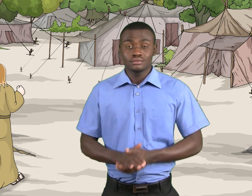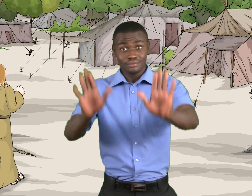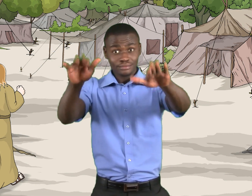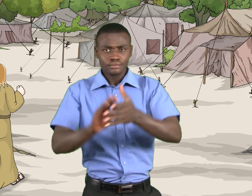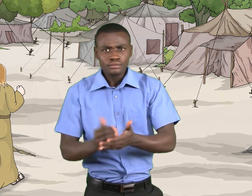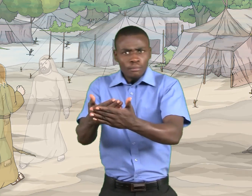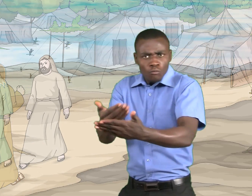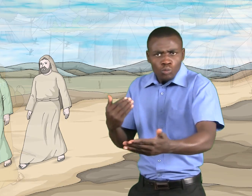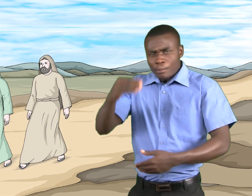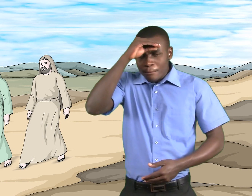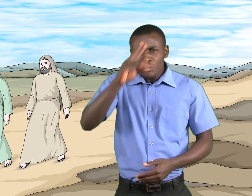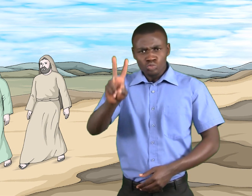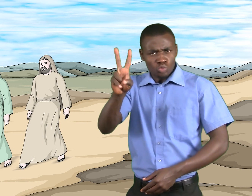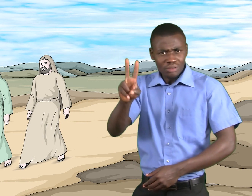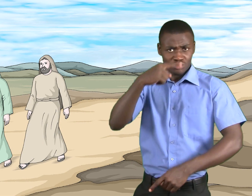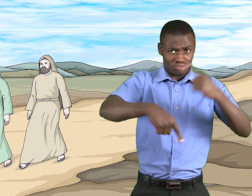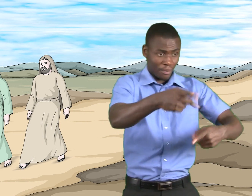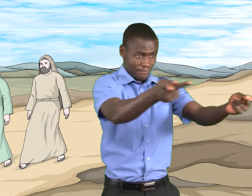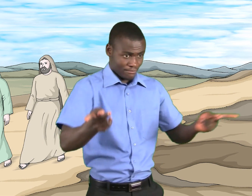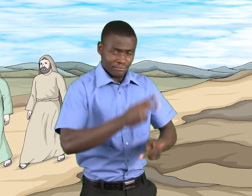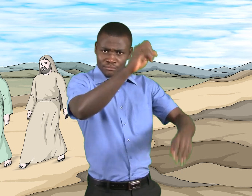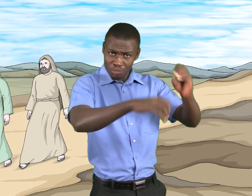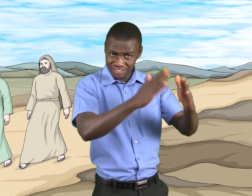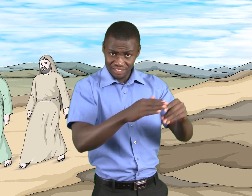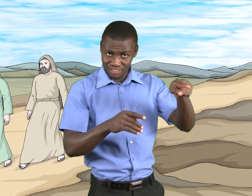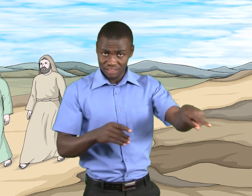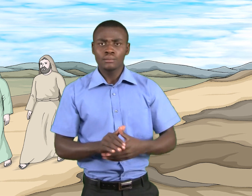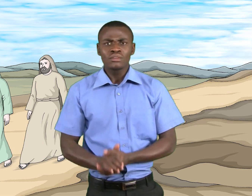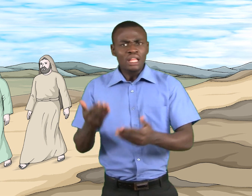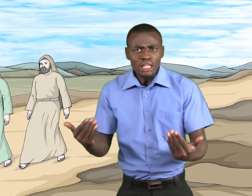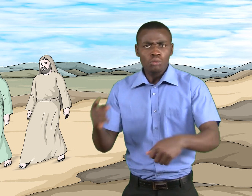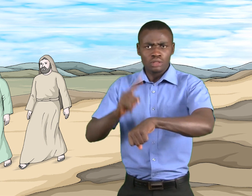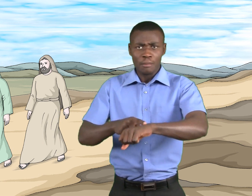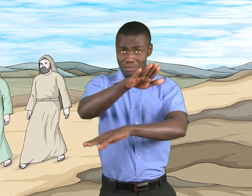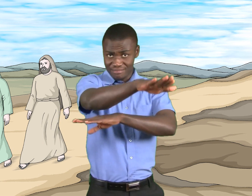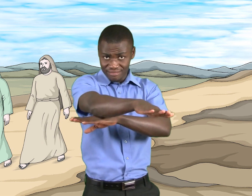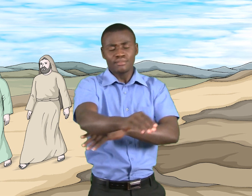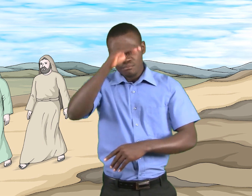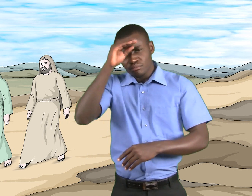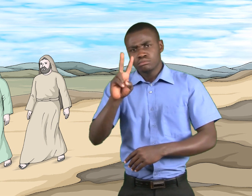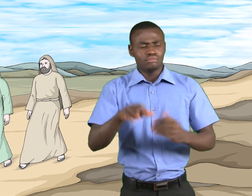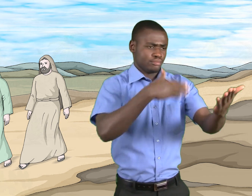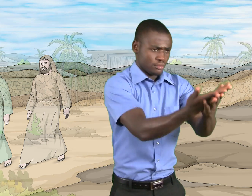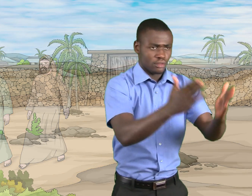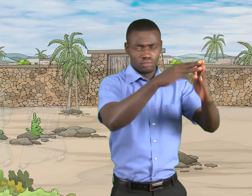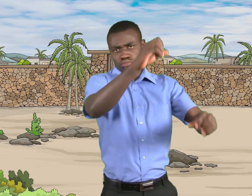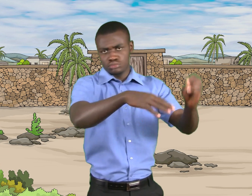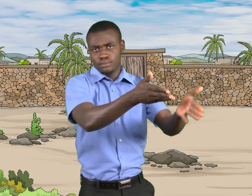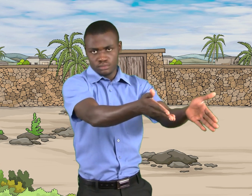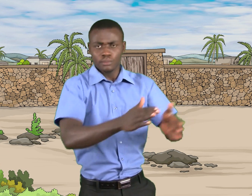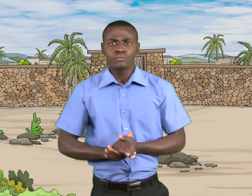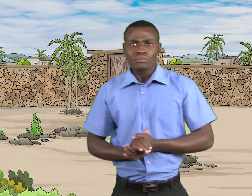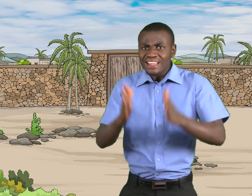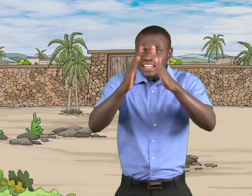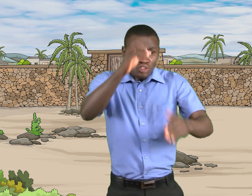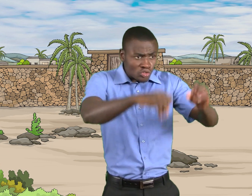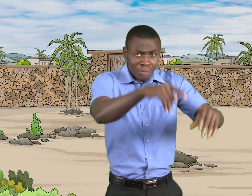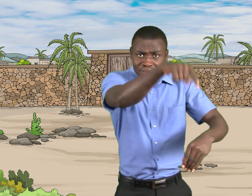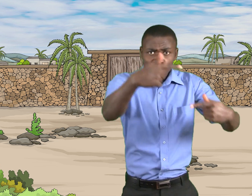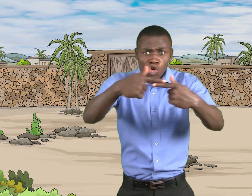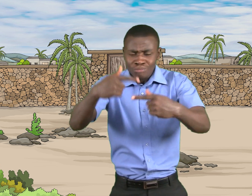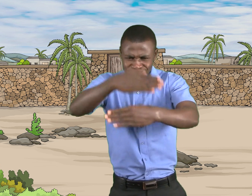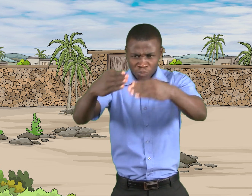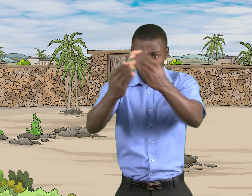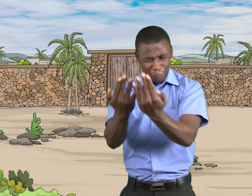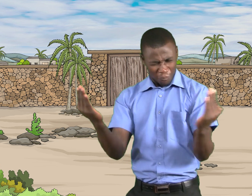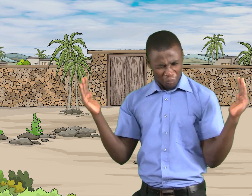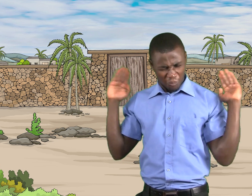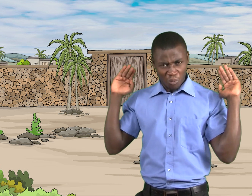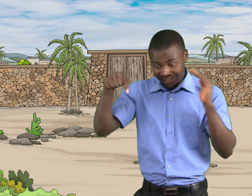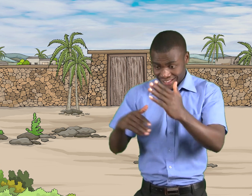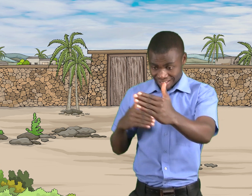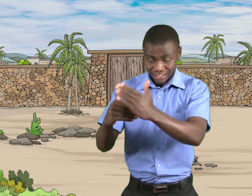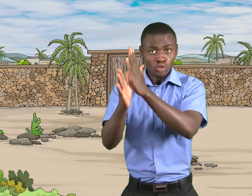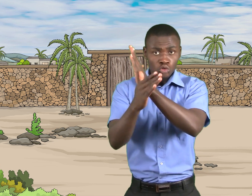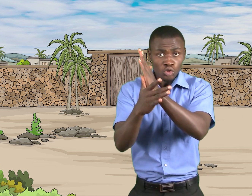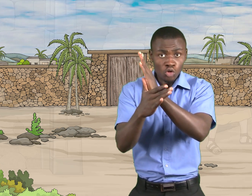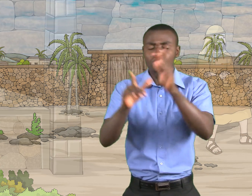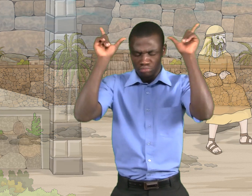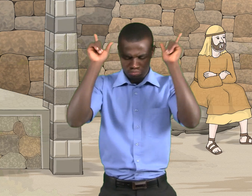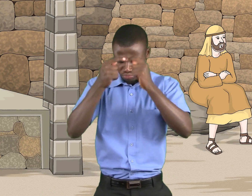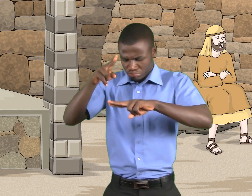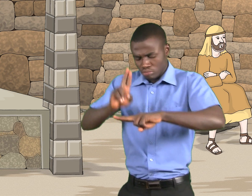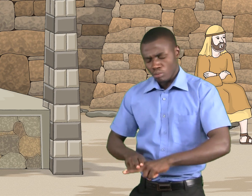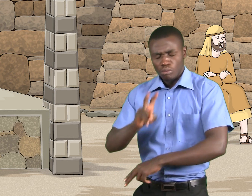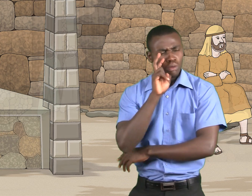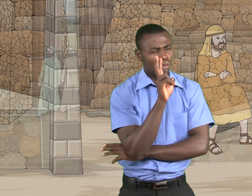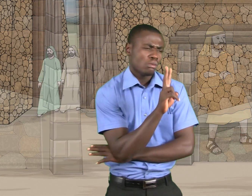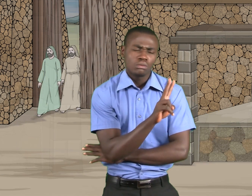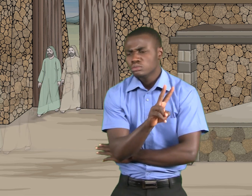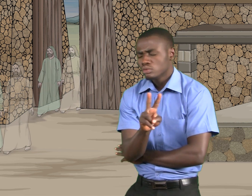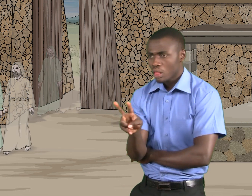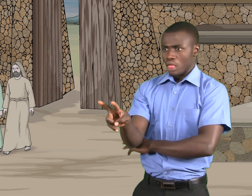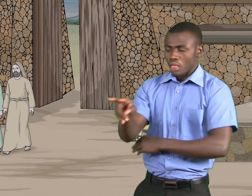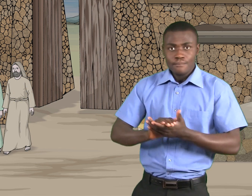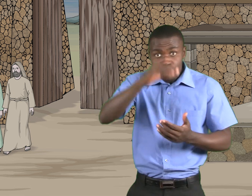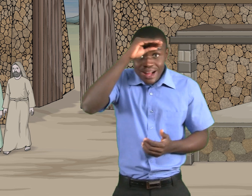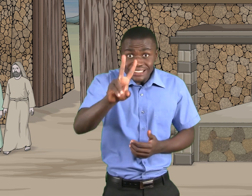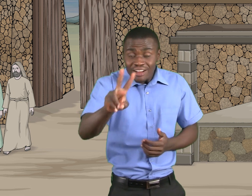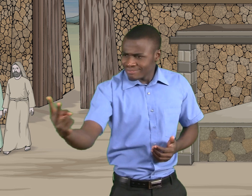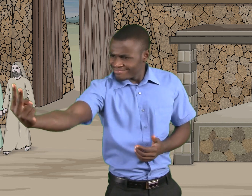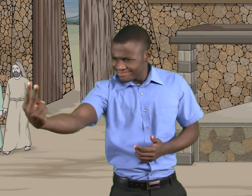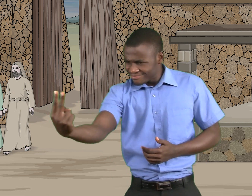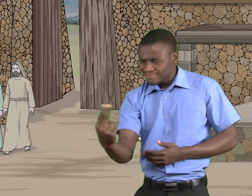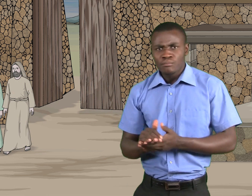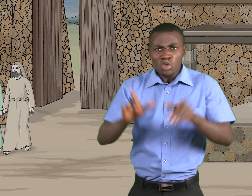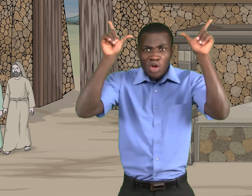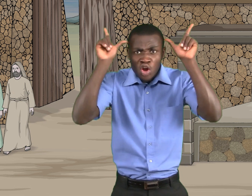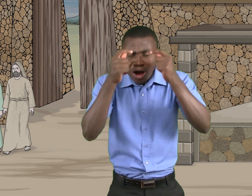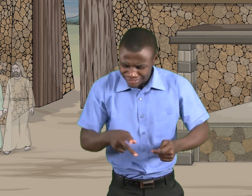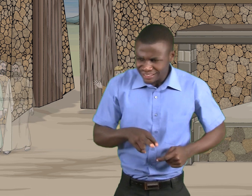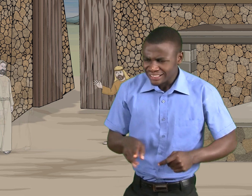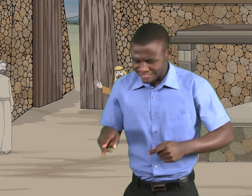Now the two angels arrived at Sodom in the evening, and Lot was sitting in the gateway of the city.